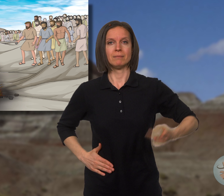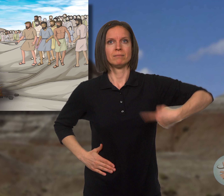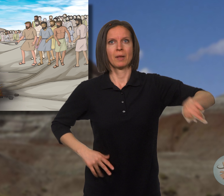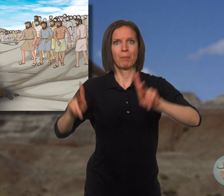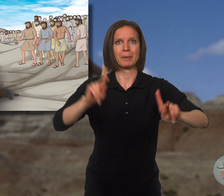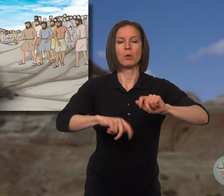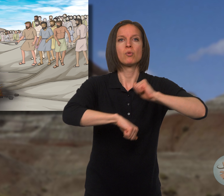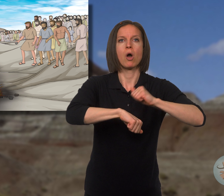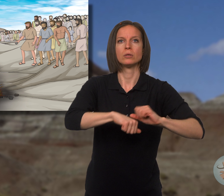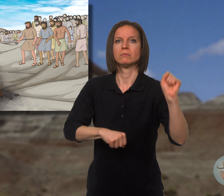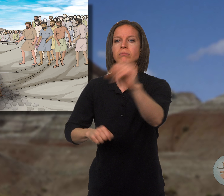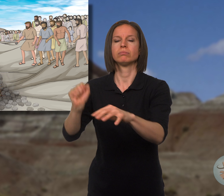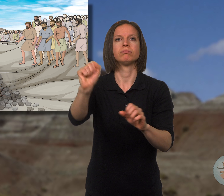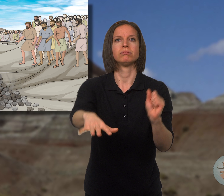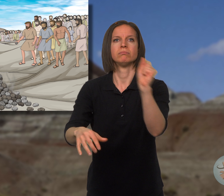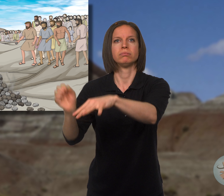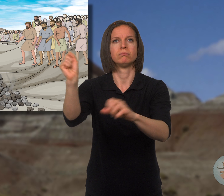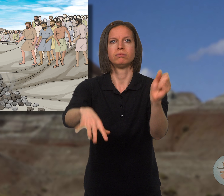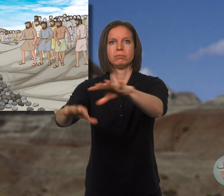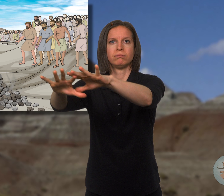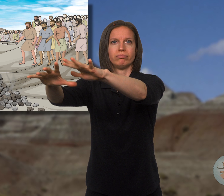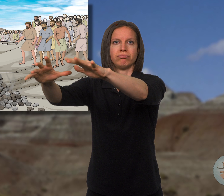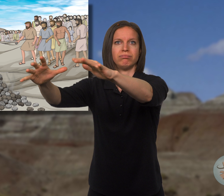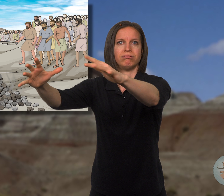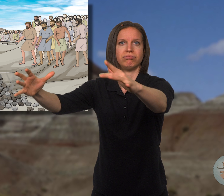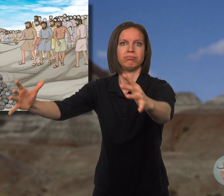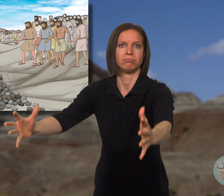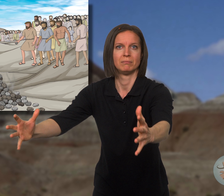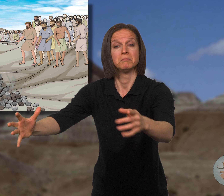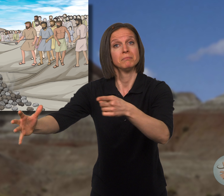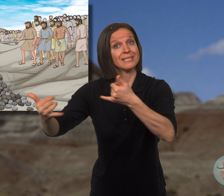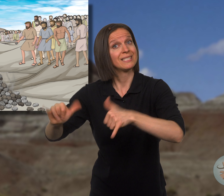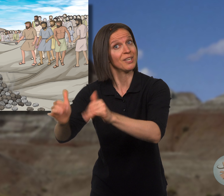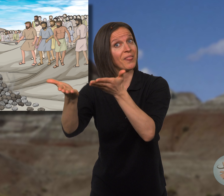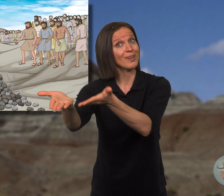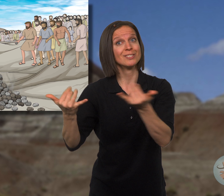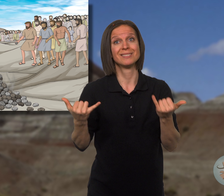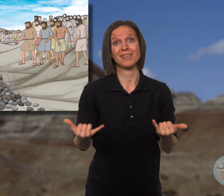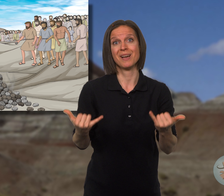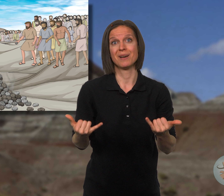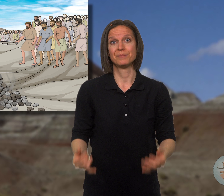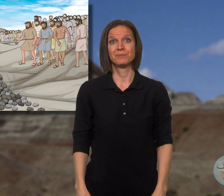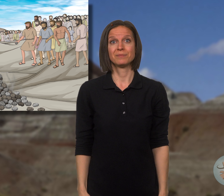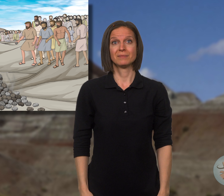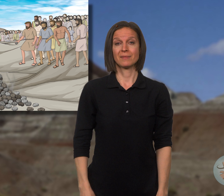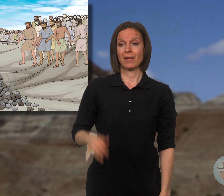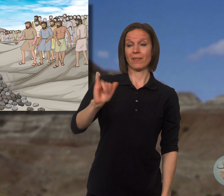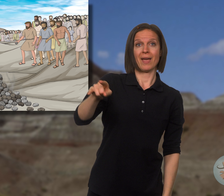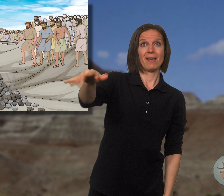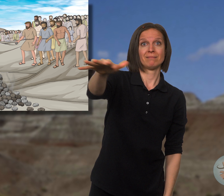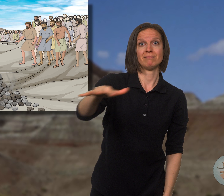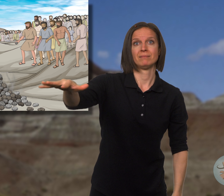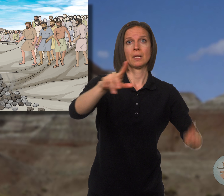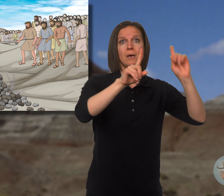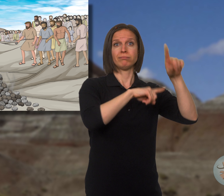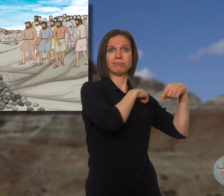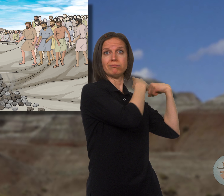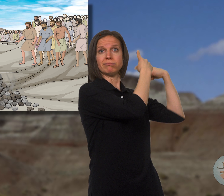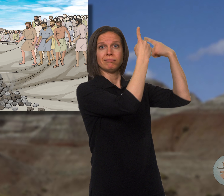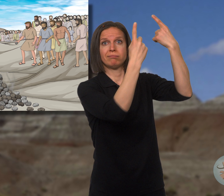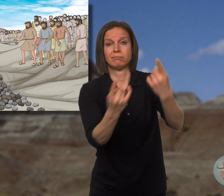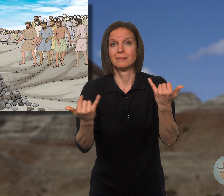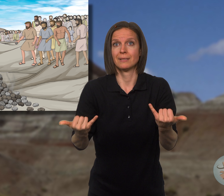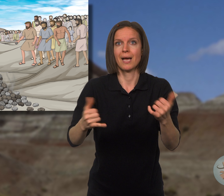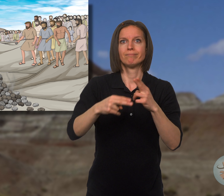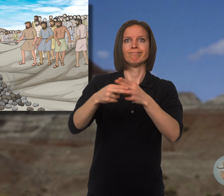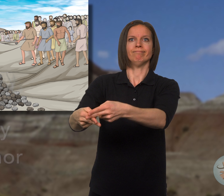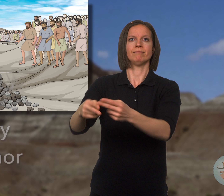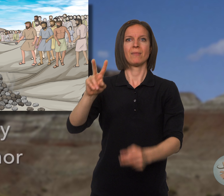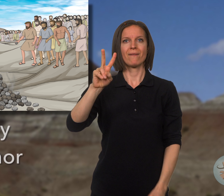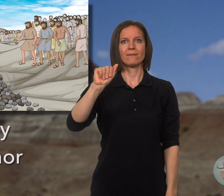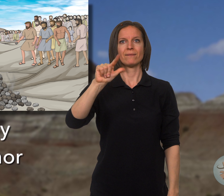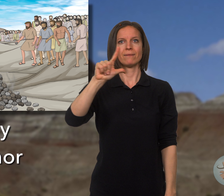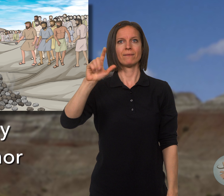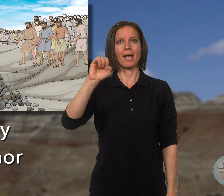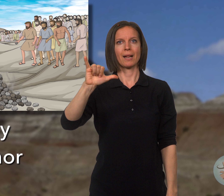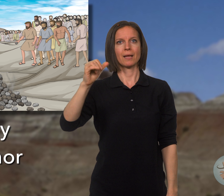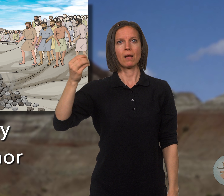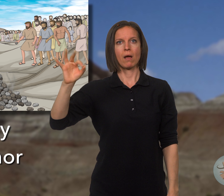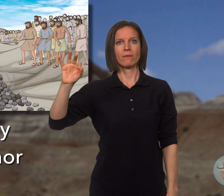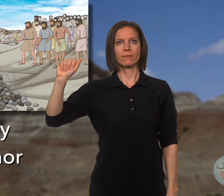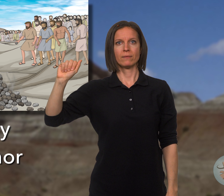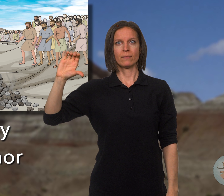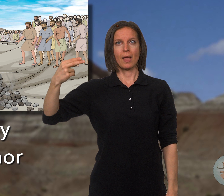And they heaped over Achan a large pile of rocks that remains to this day. So the LORD turned from His burning anger.